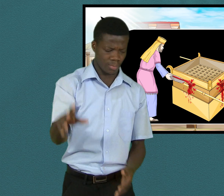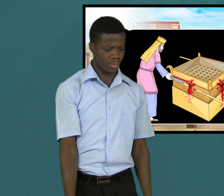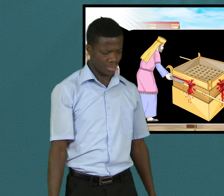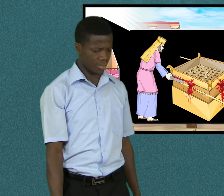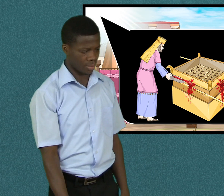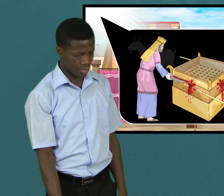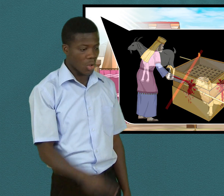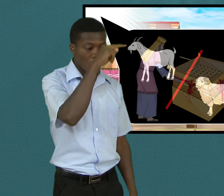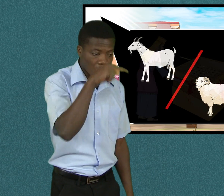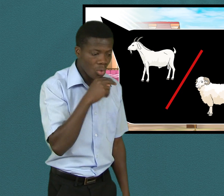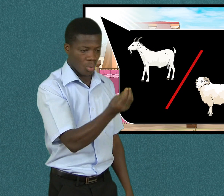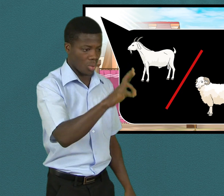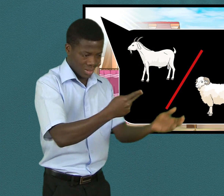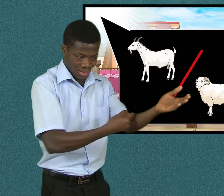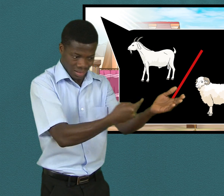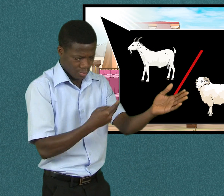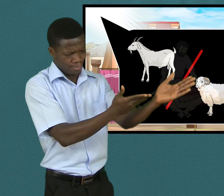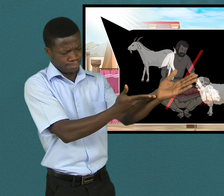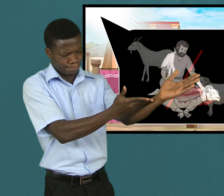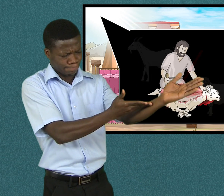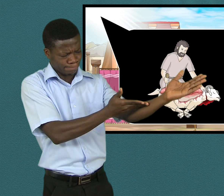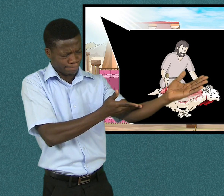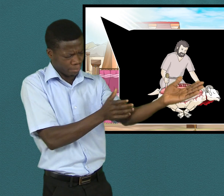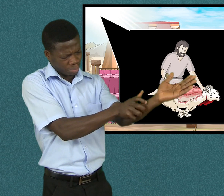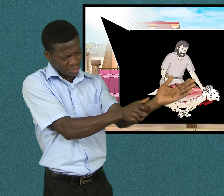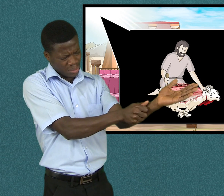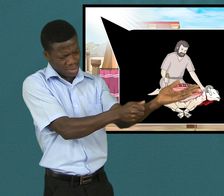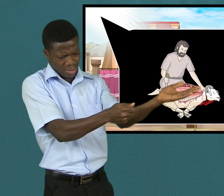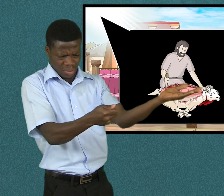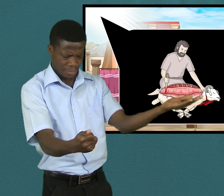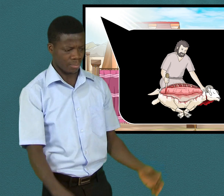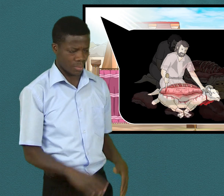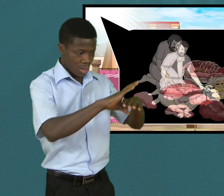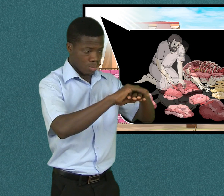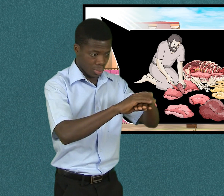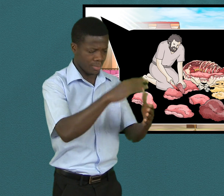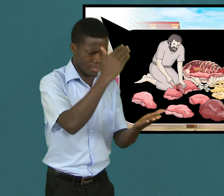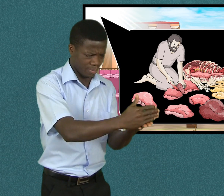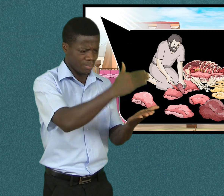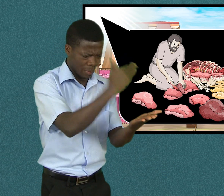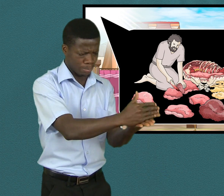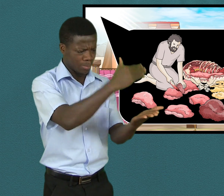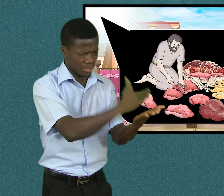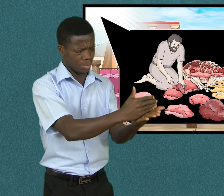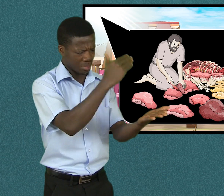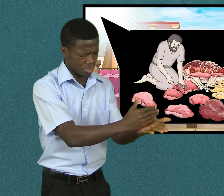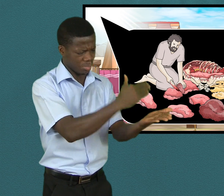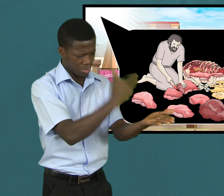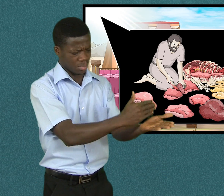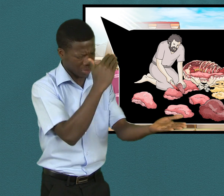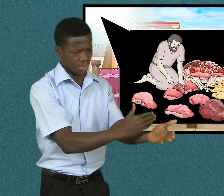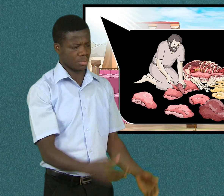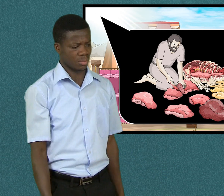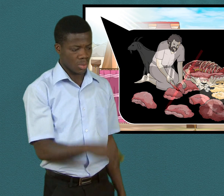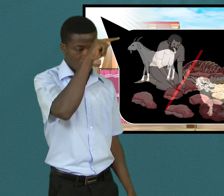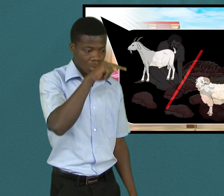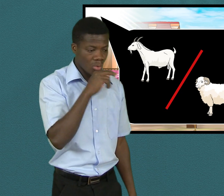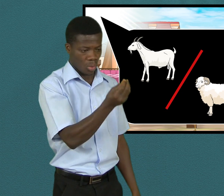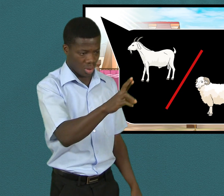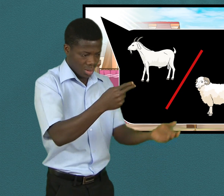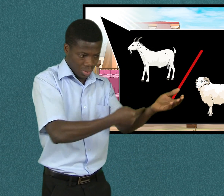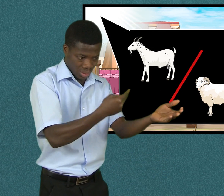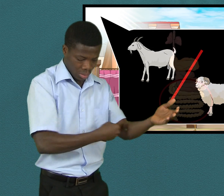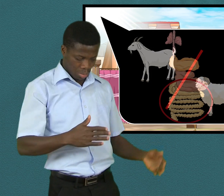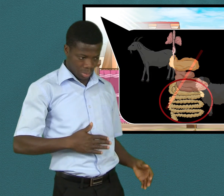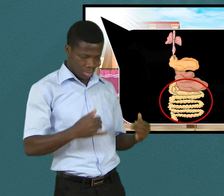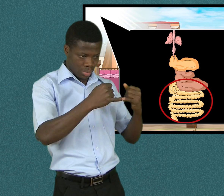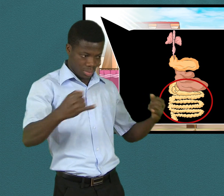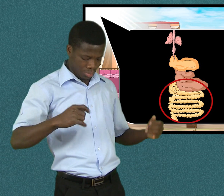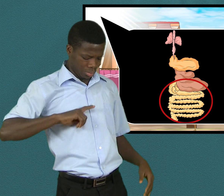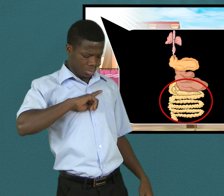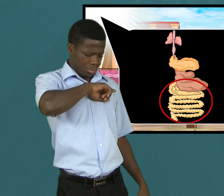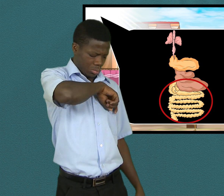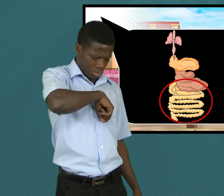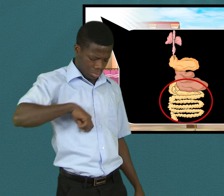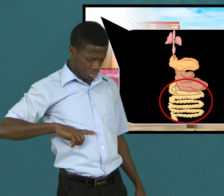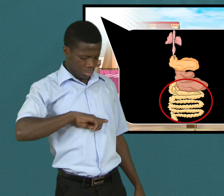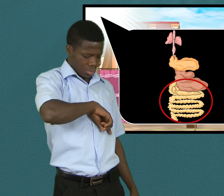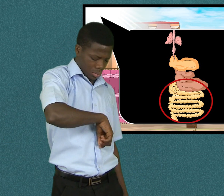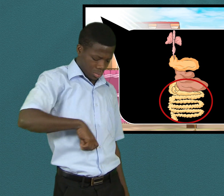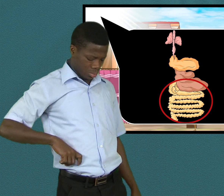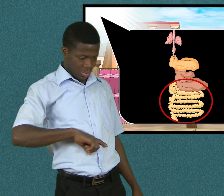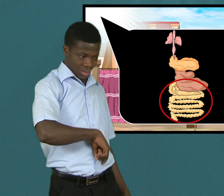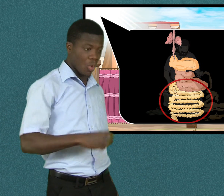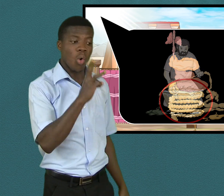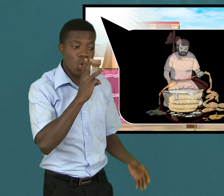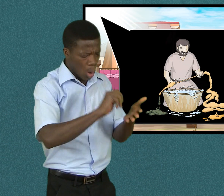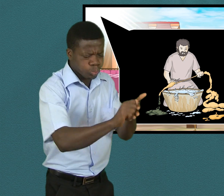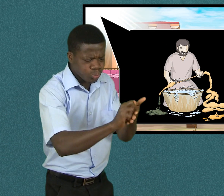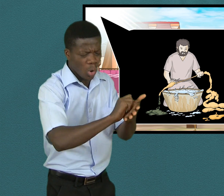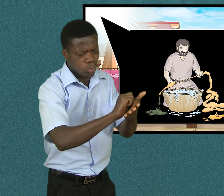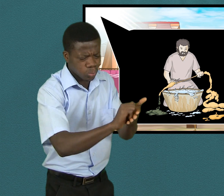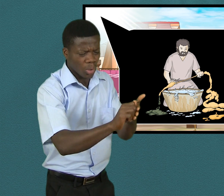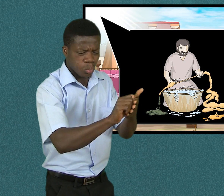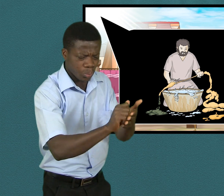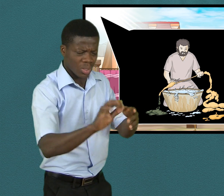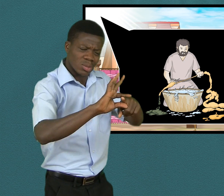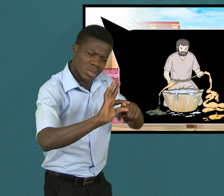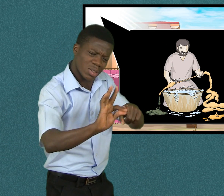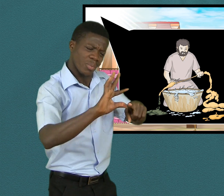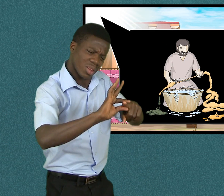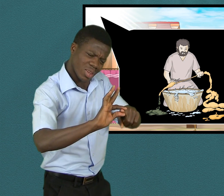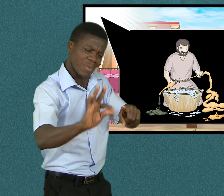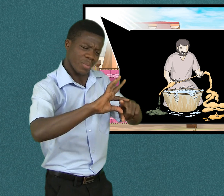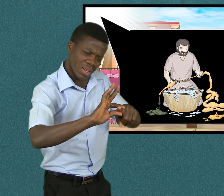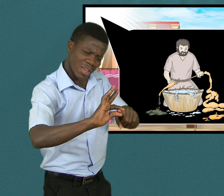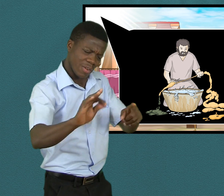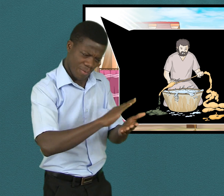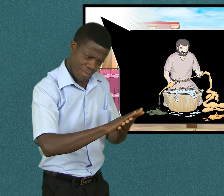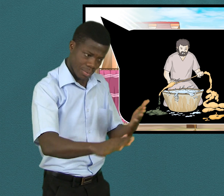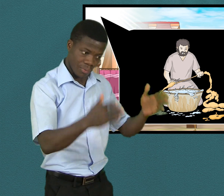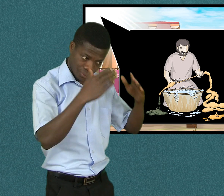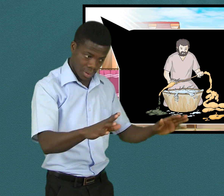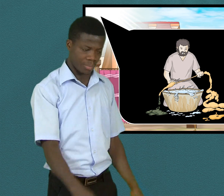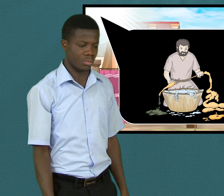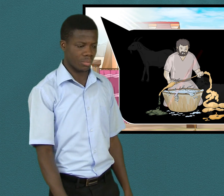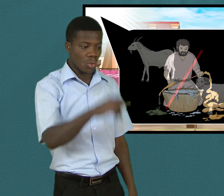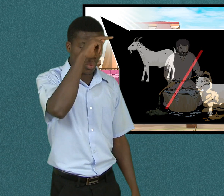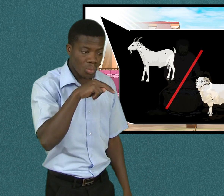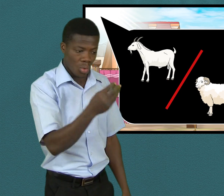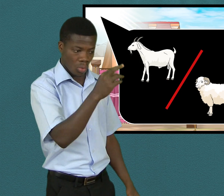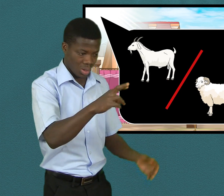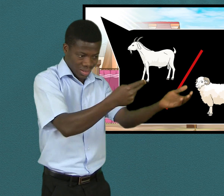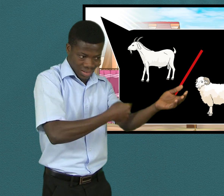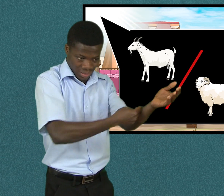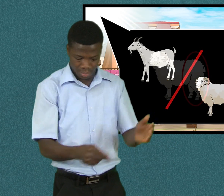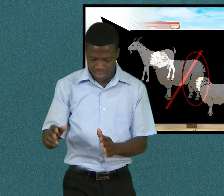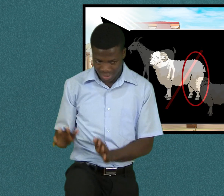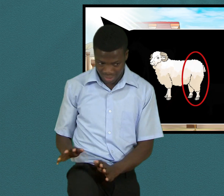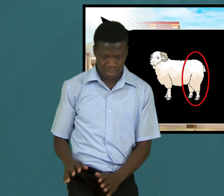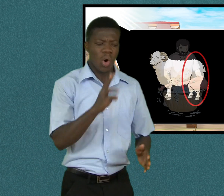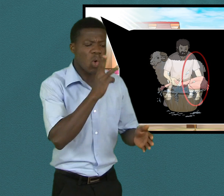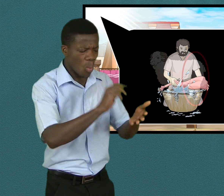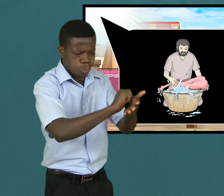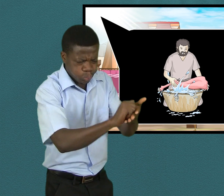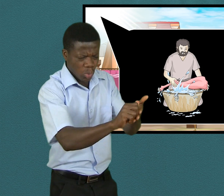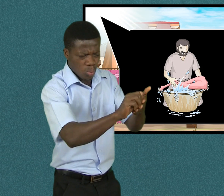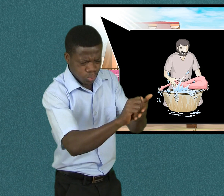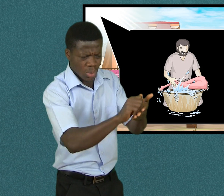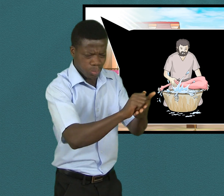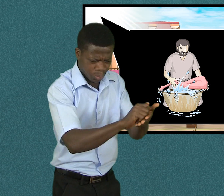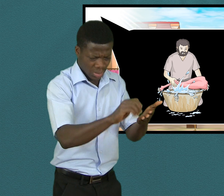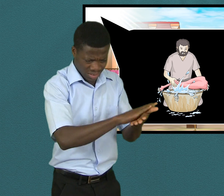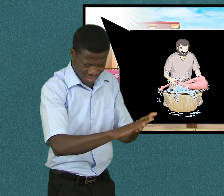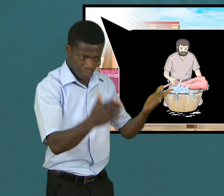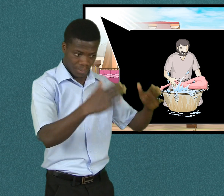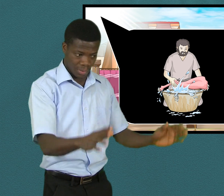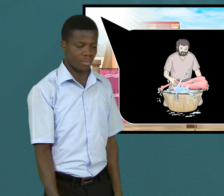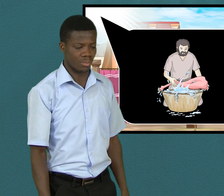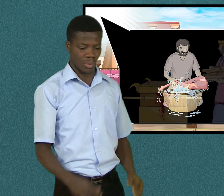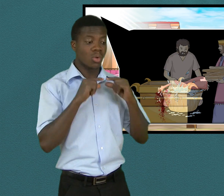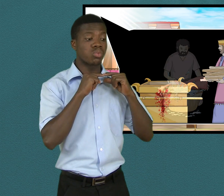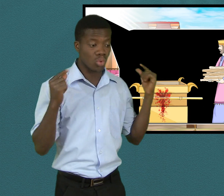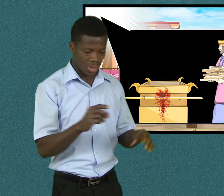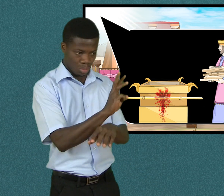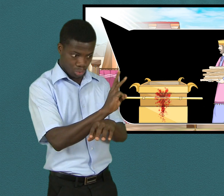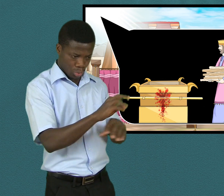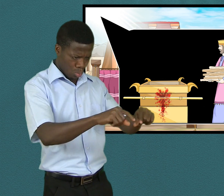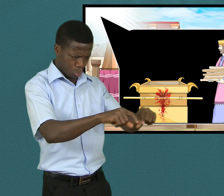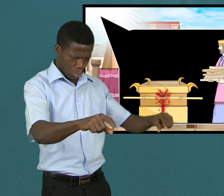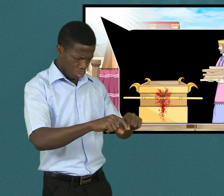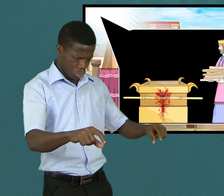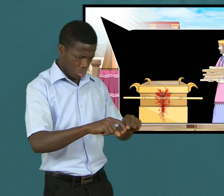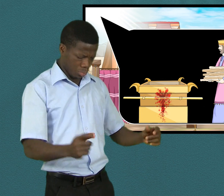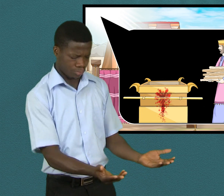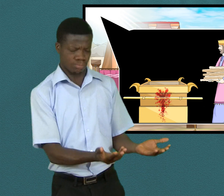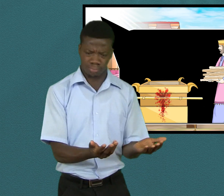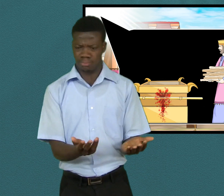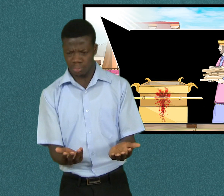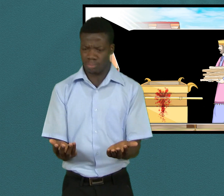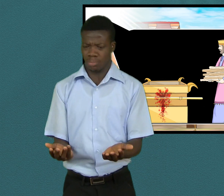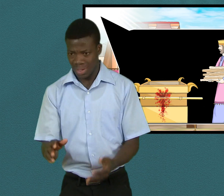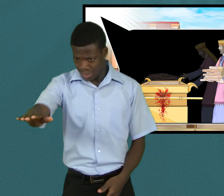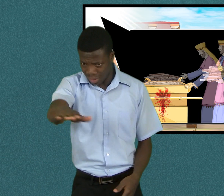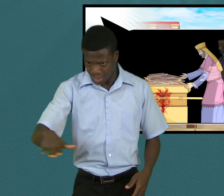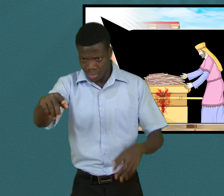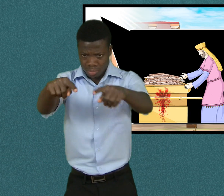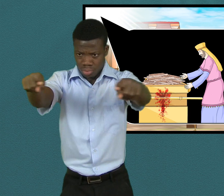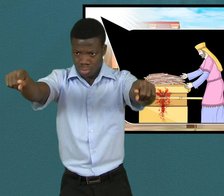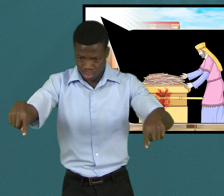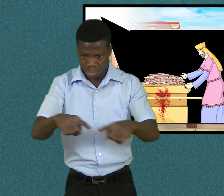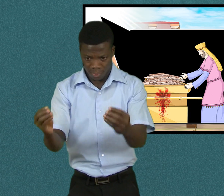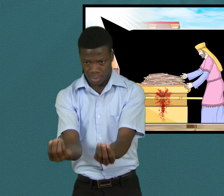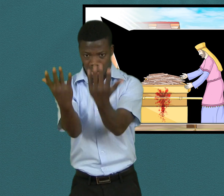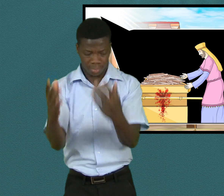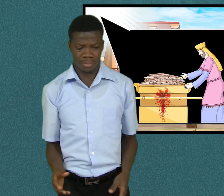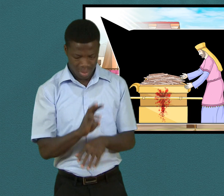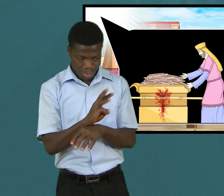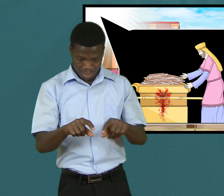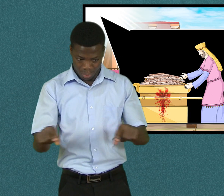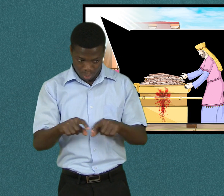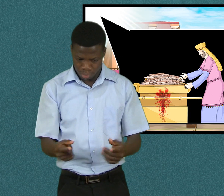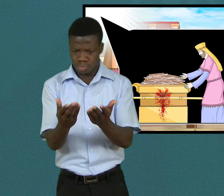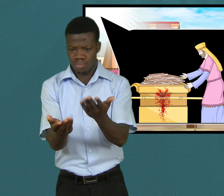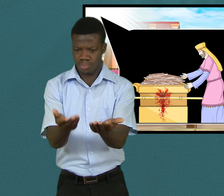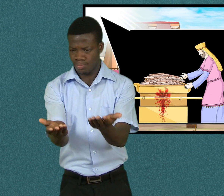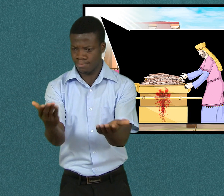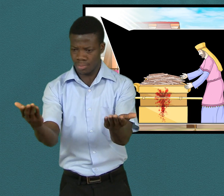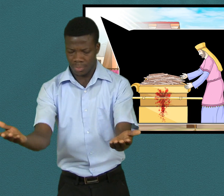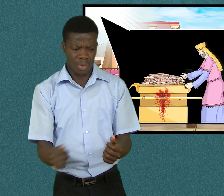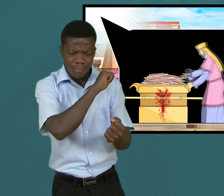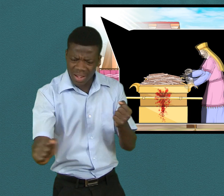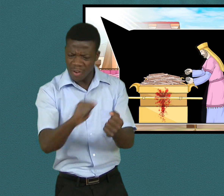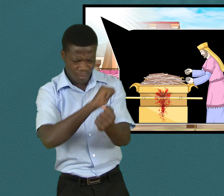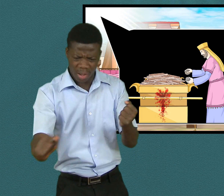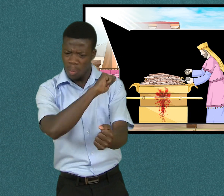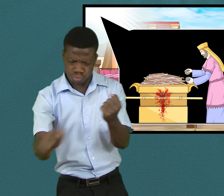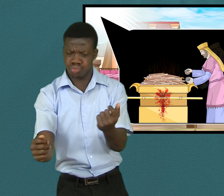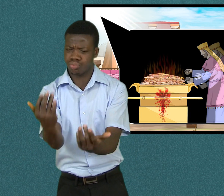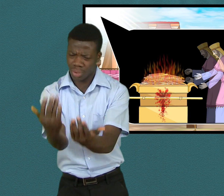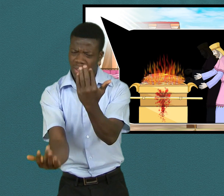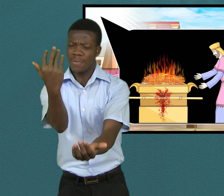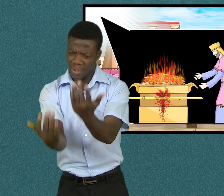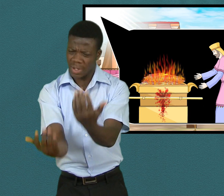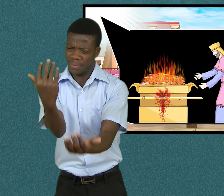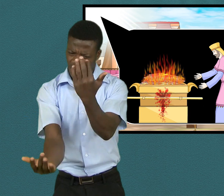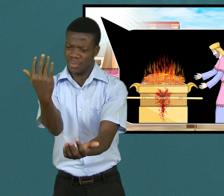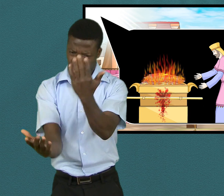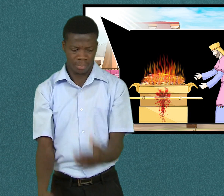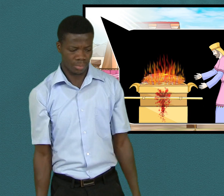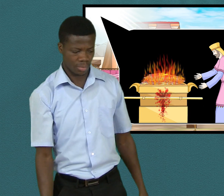He is to cut the animal into pieces, and the priest shall arrange them, including the head and fat, atop the burning wood that is on the altar.